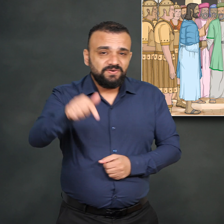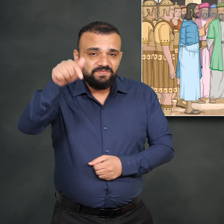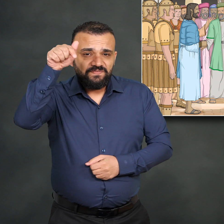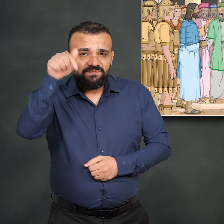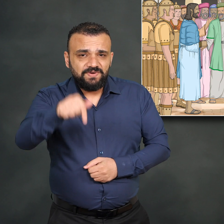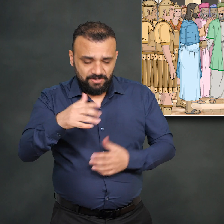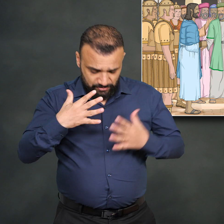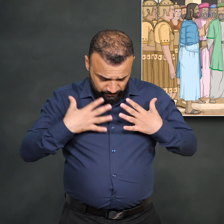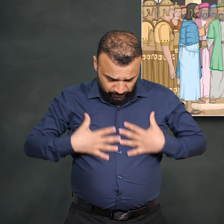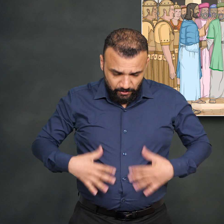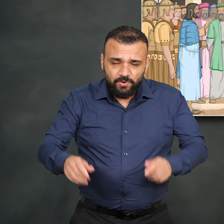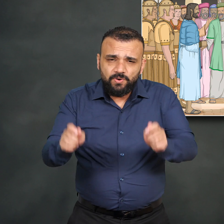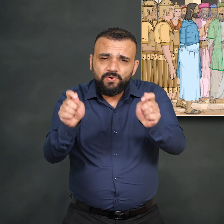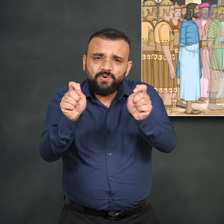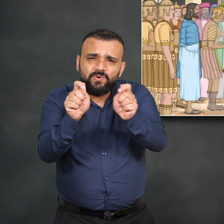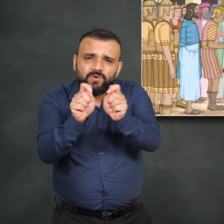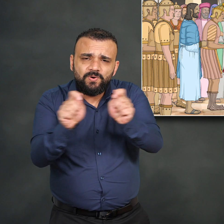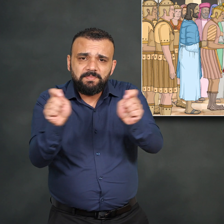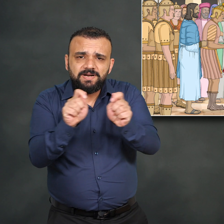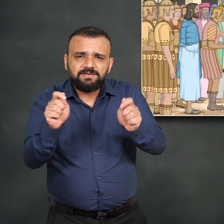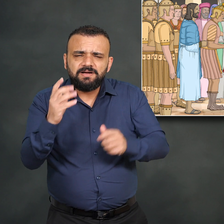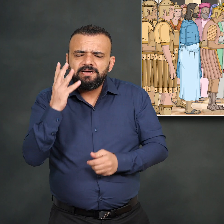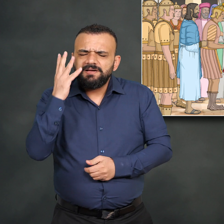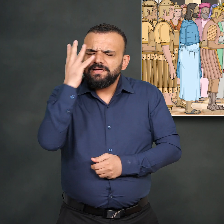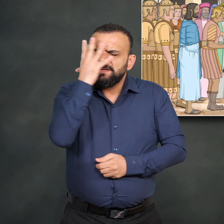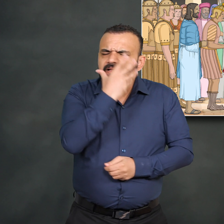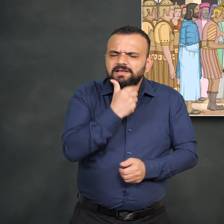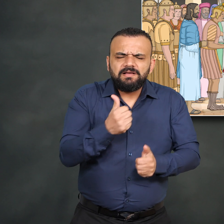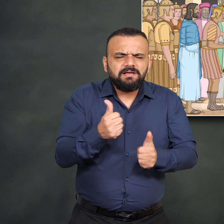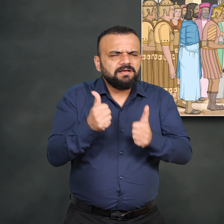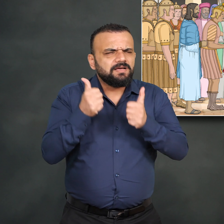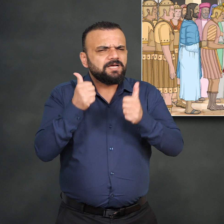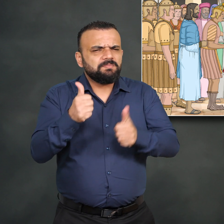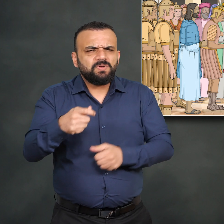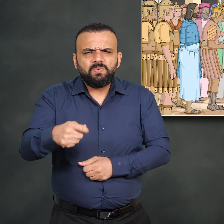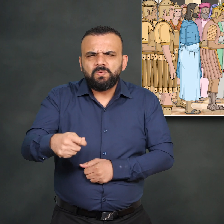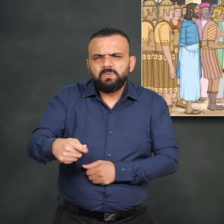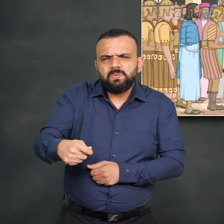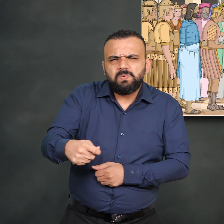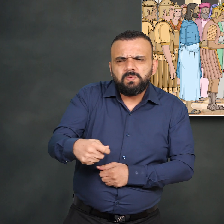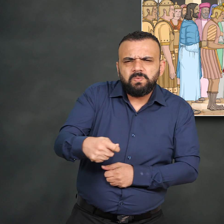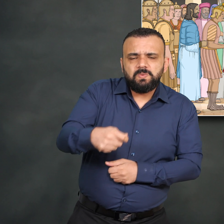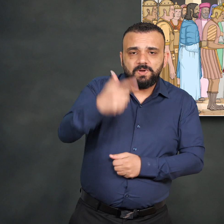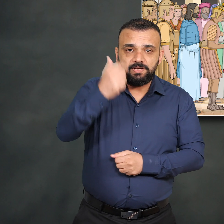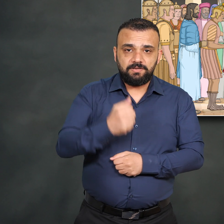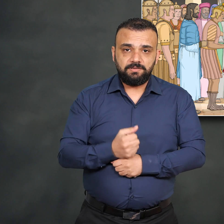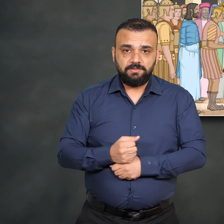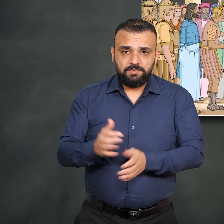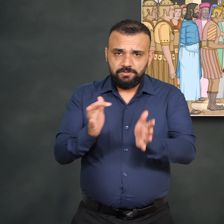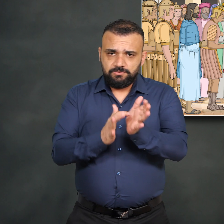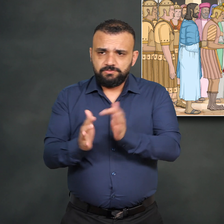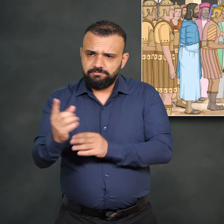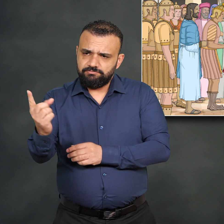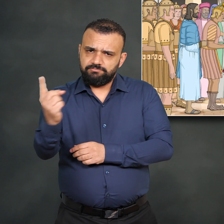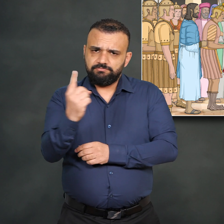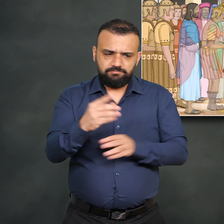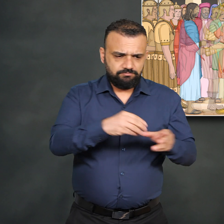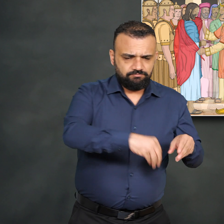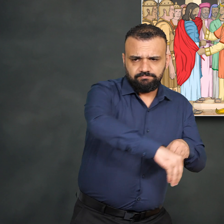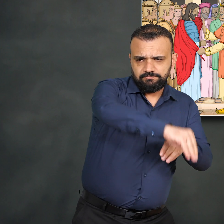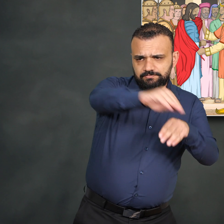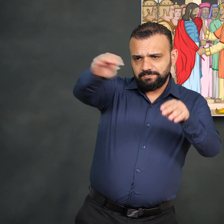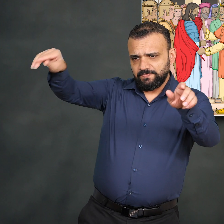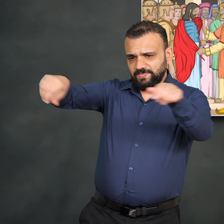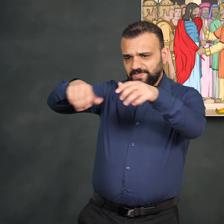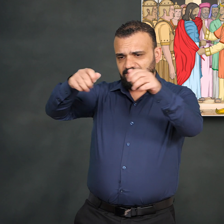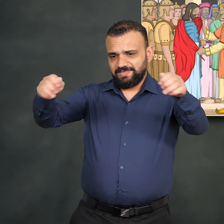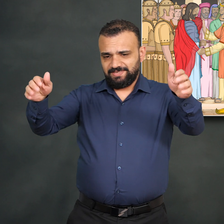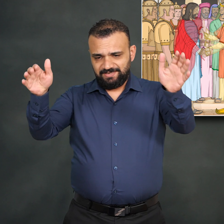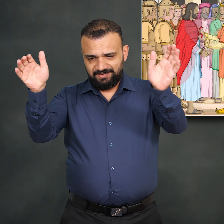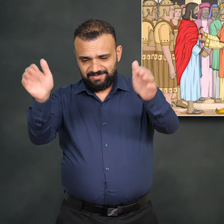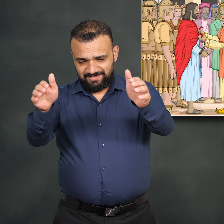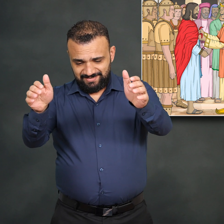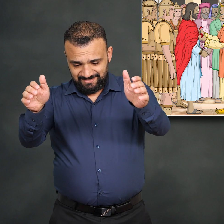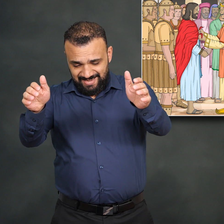Dressing Him in a fine robe, they sent Him back to Pilate.